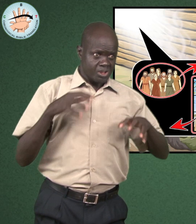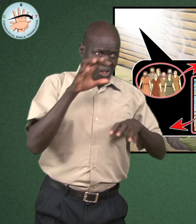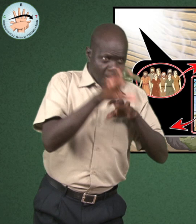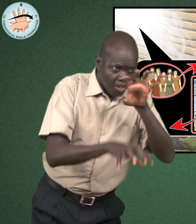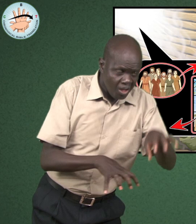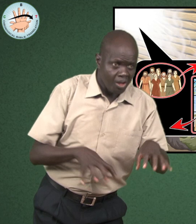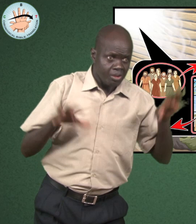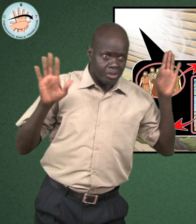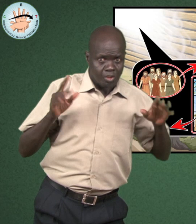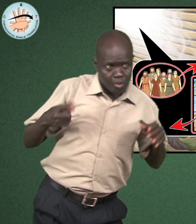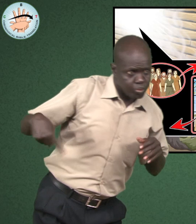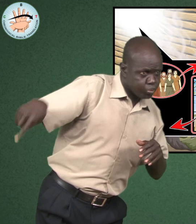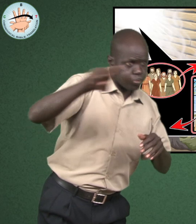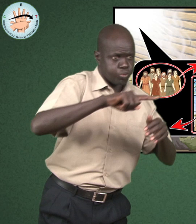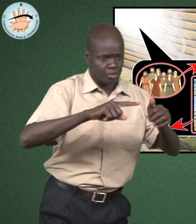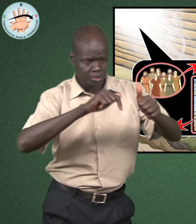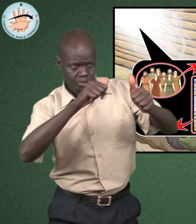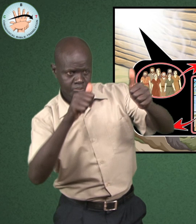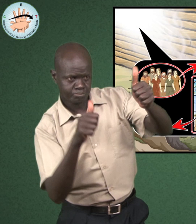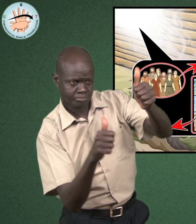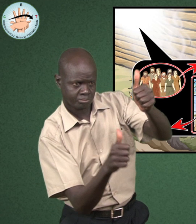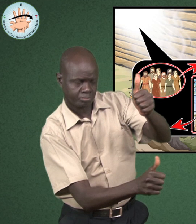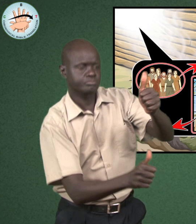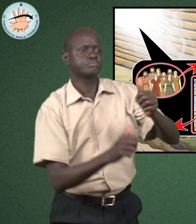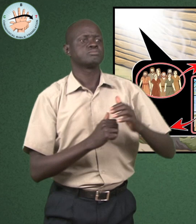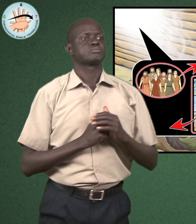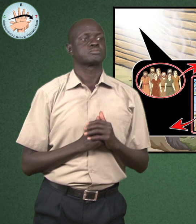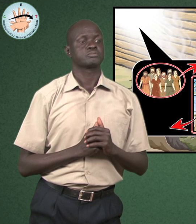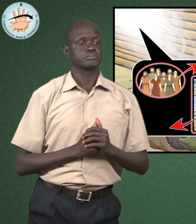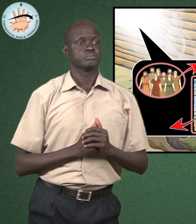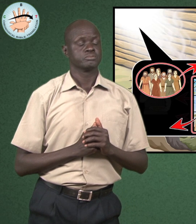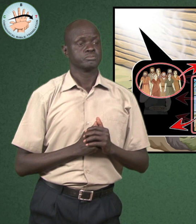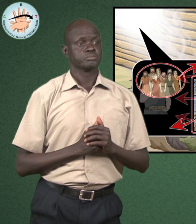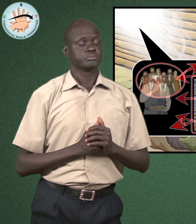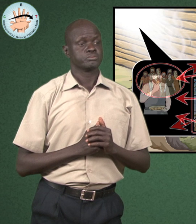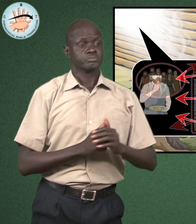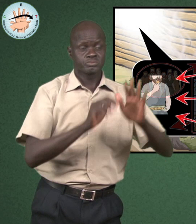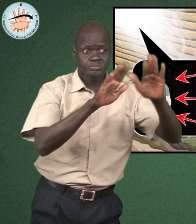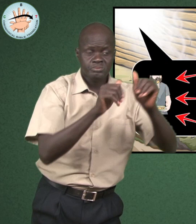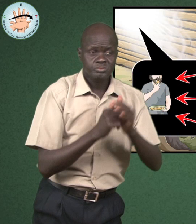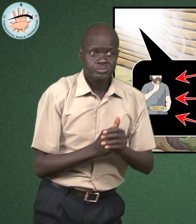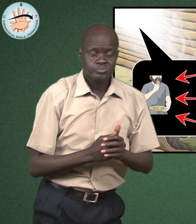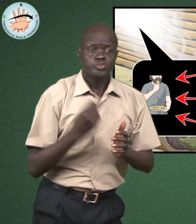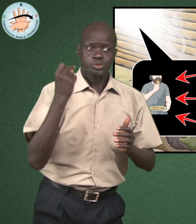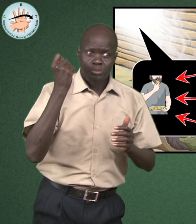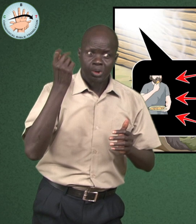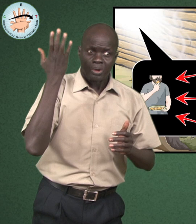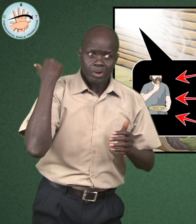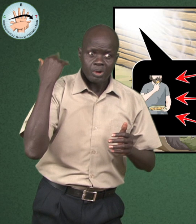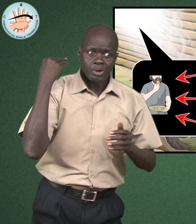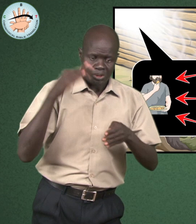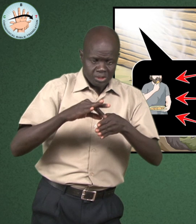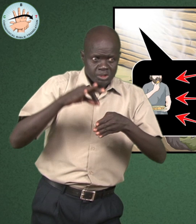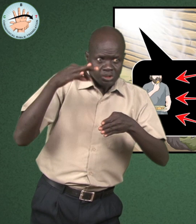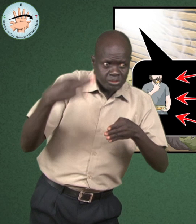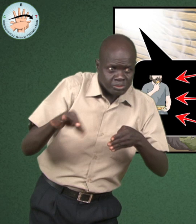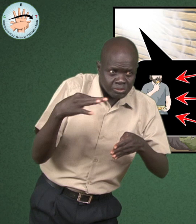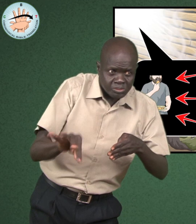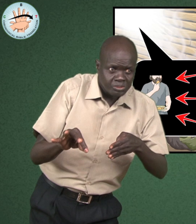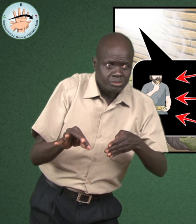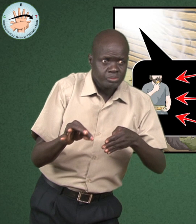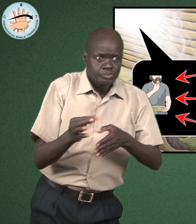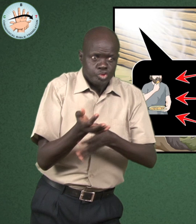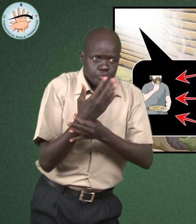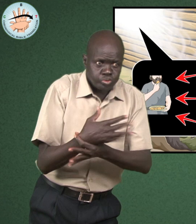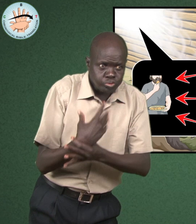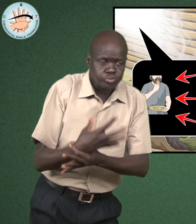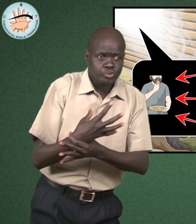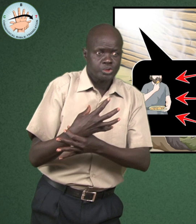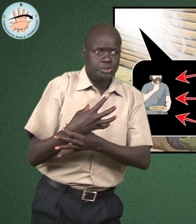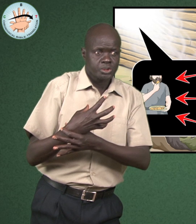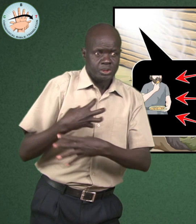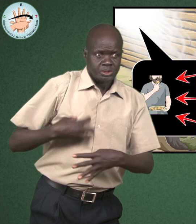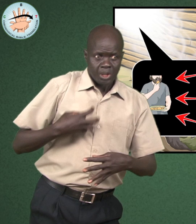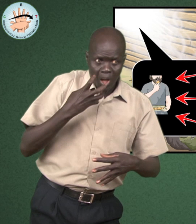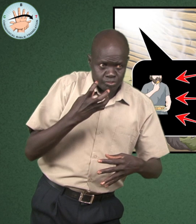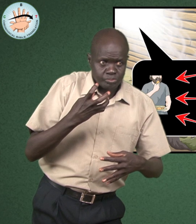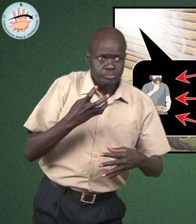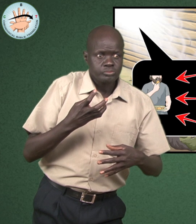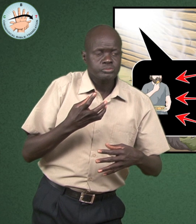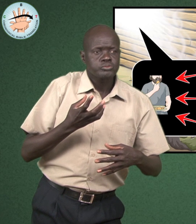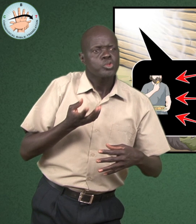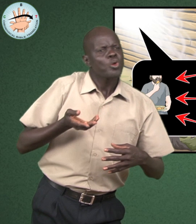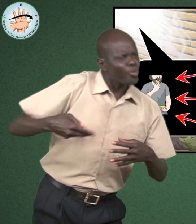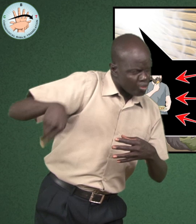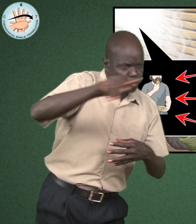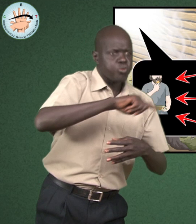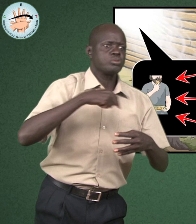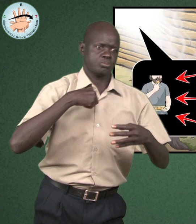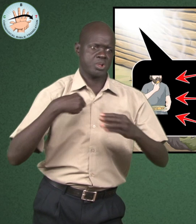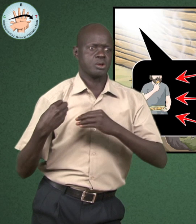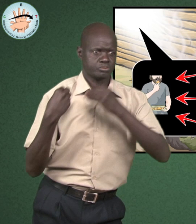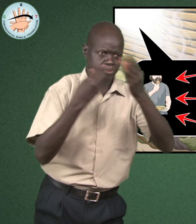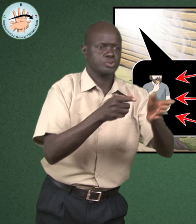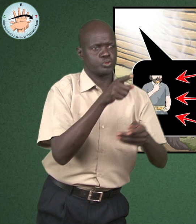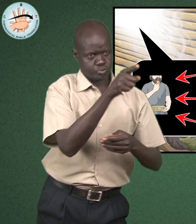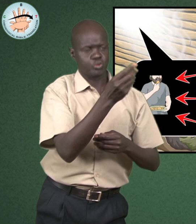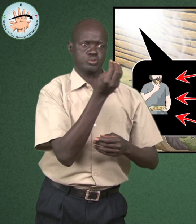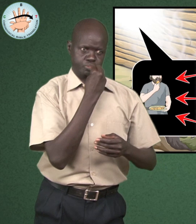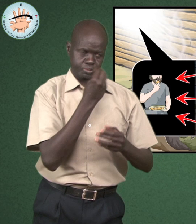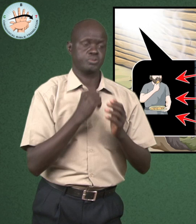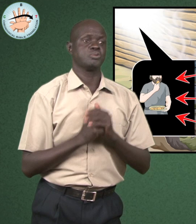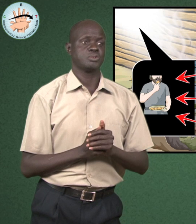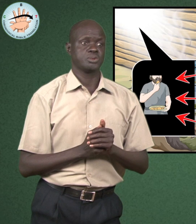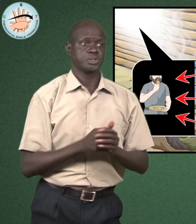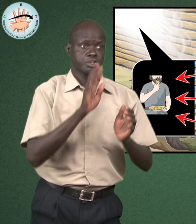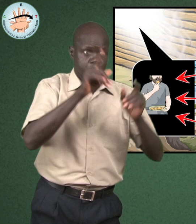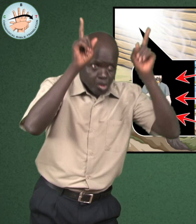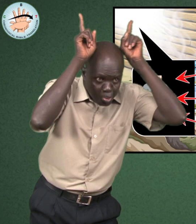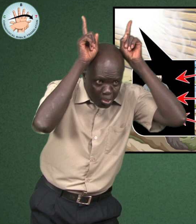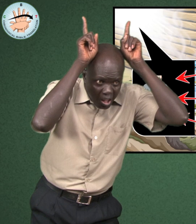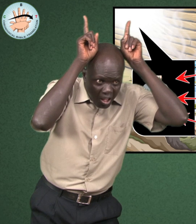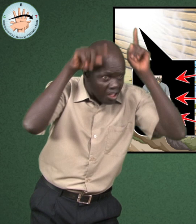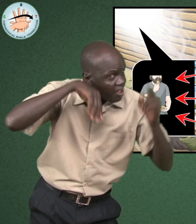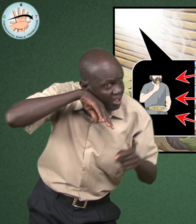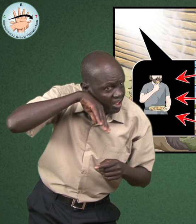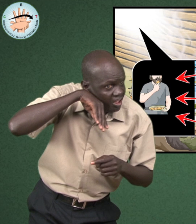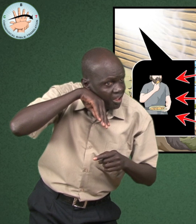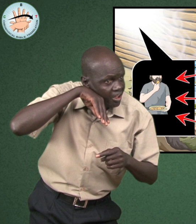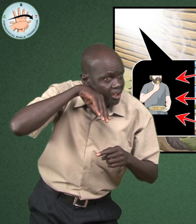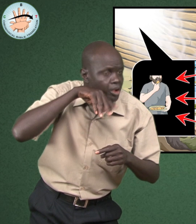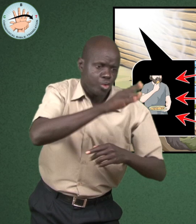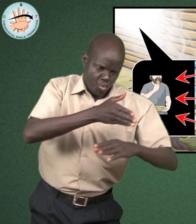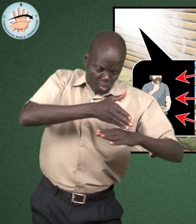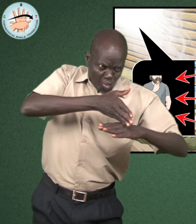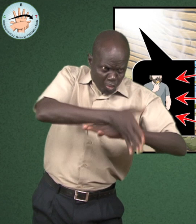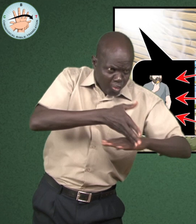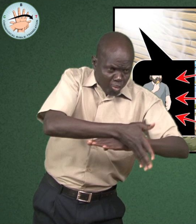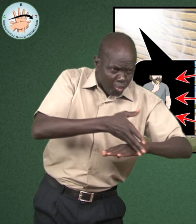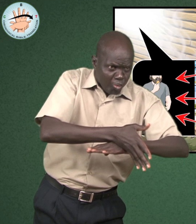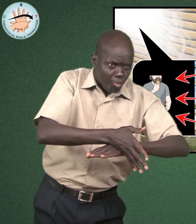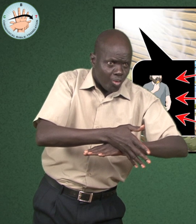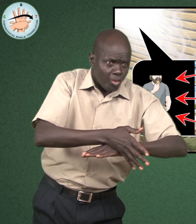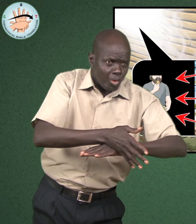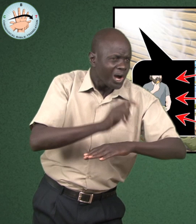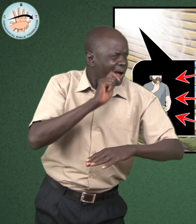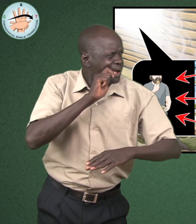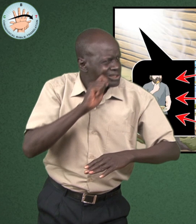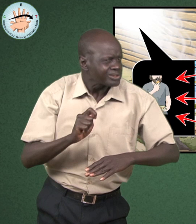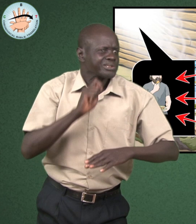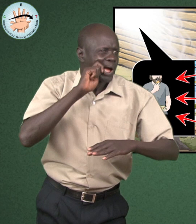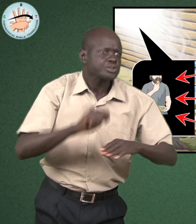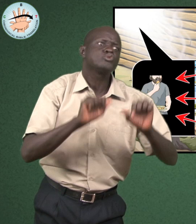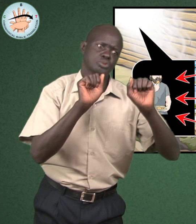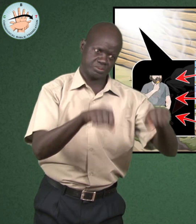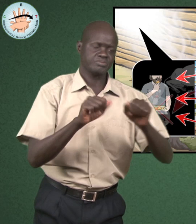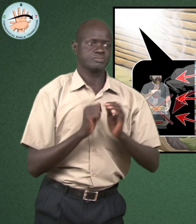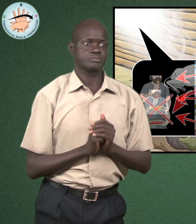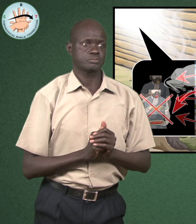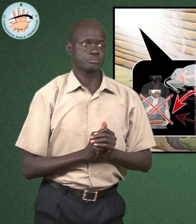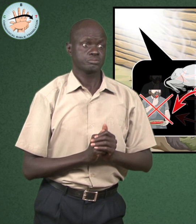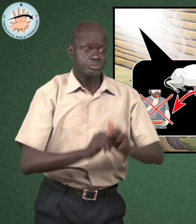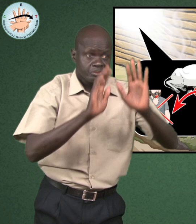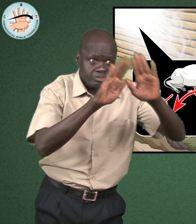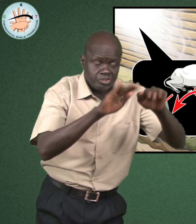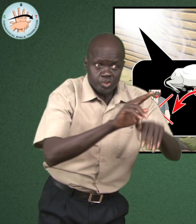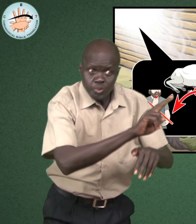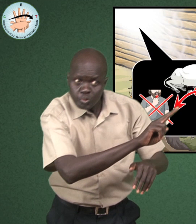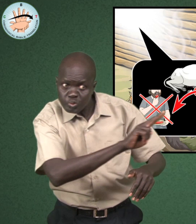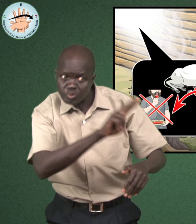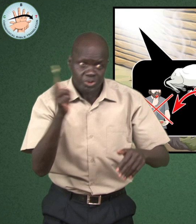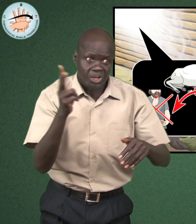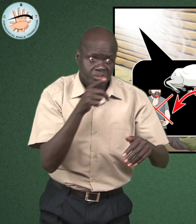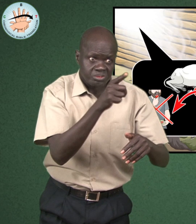They are delivered into your hand. Everything that lives and moves will be food for you; just as I gave you the green plants, I now give you all things.